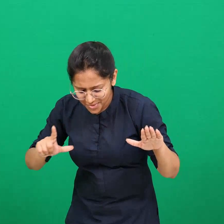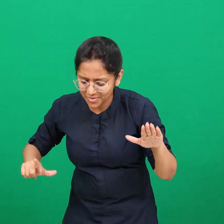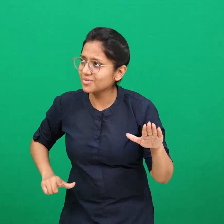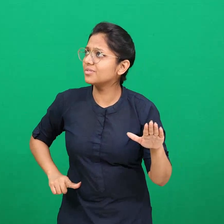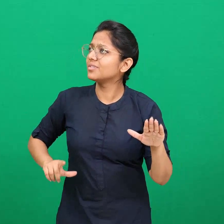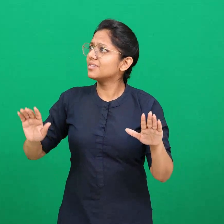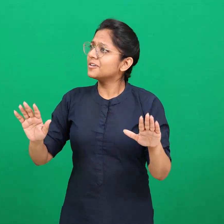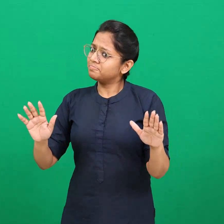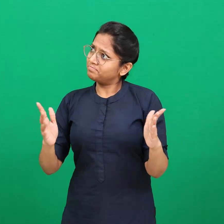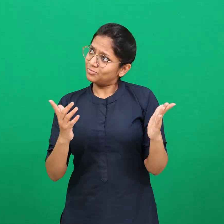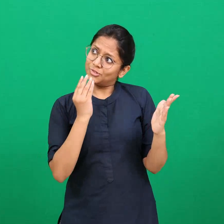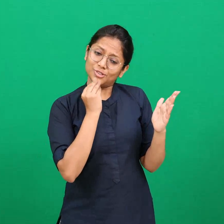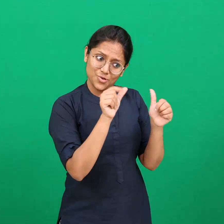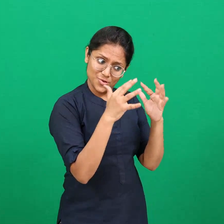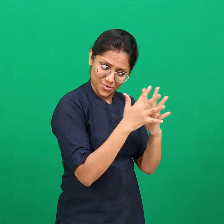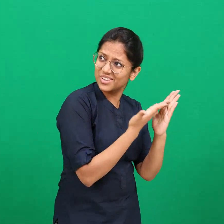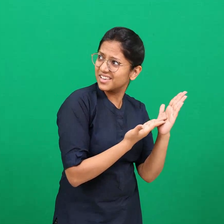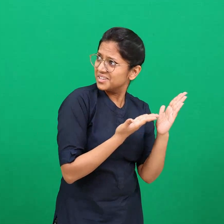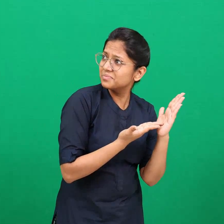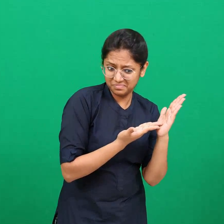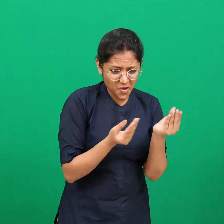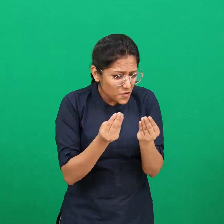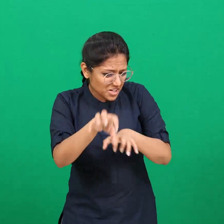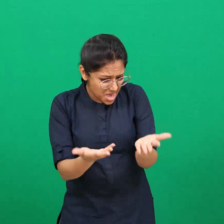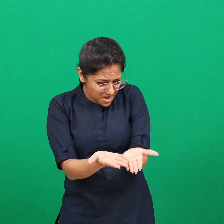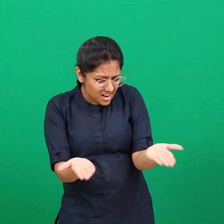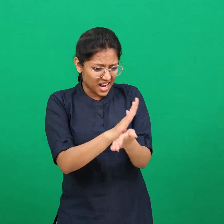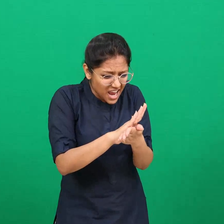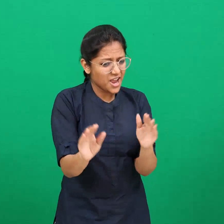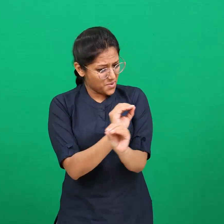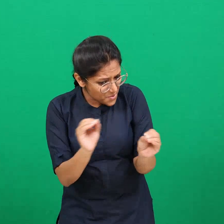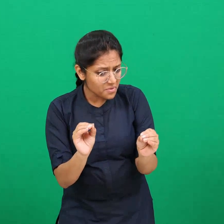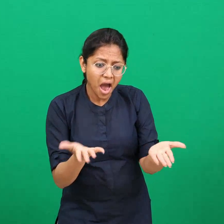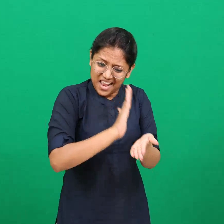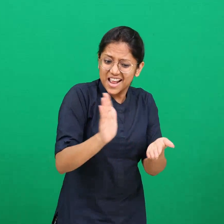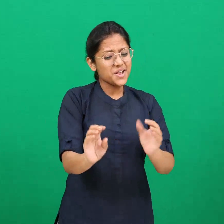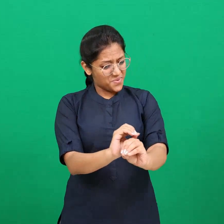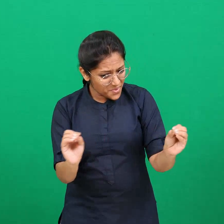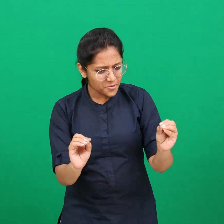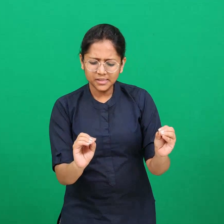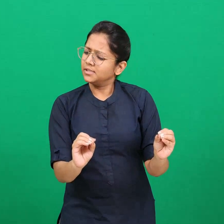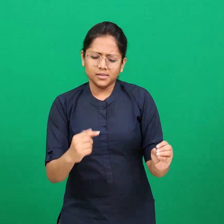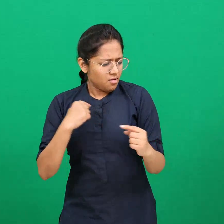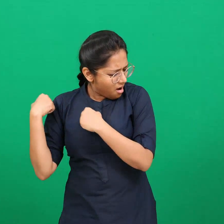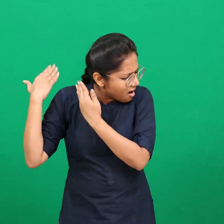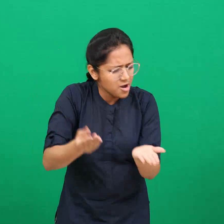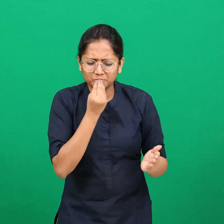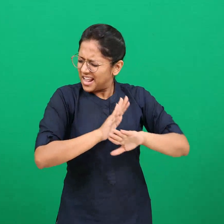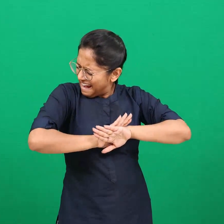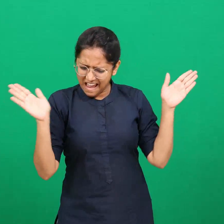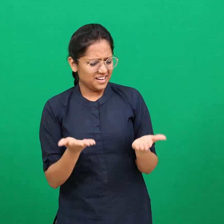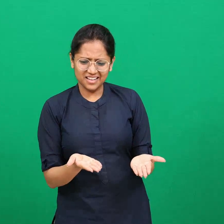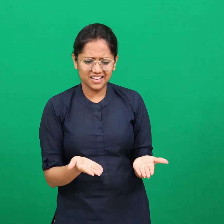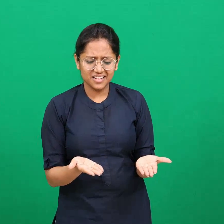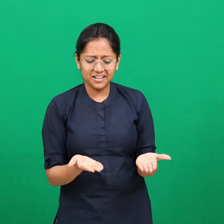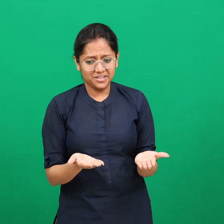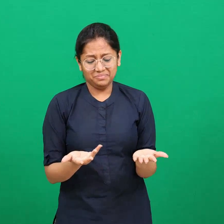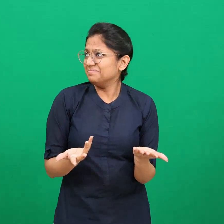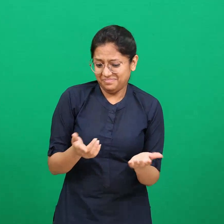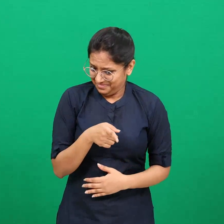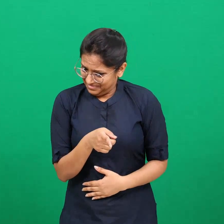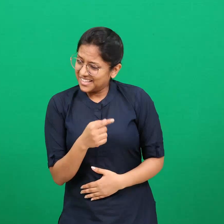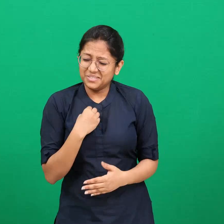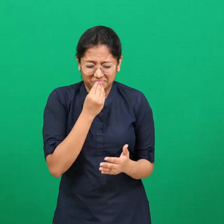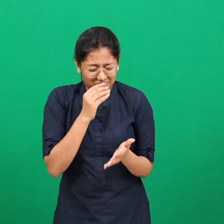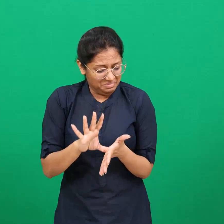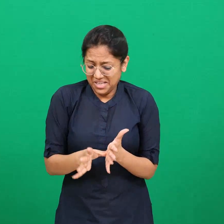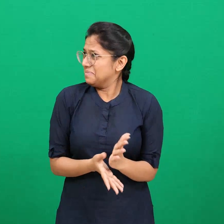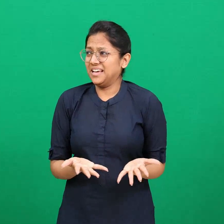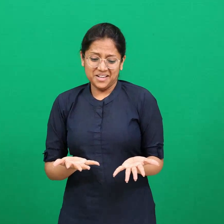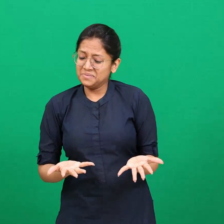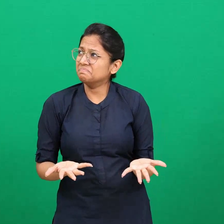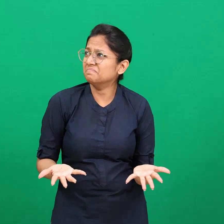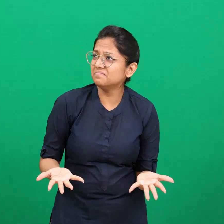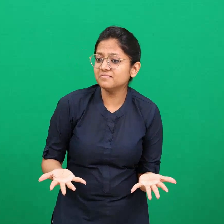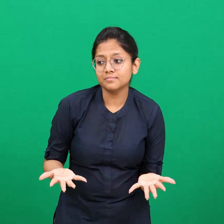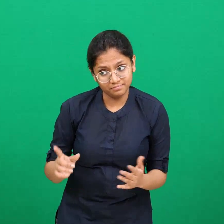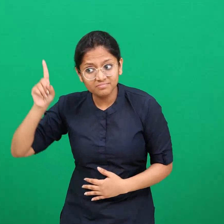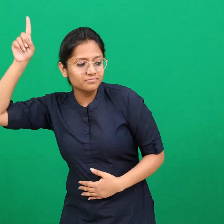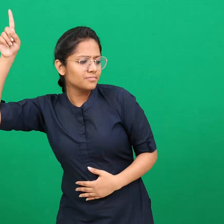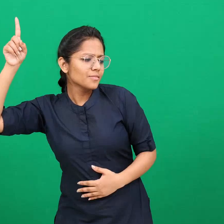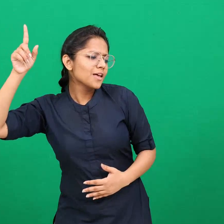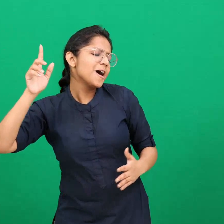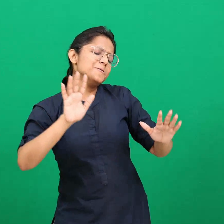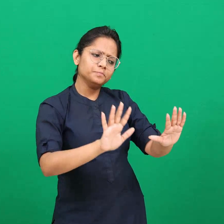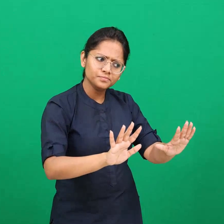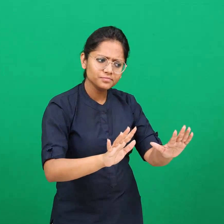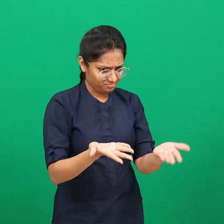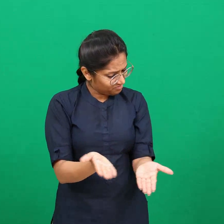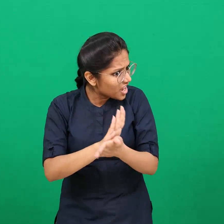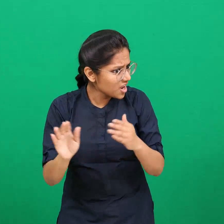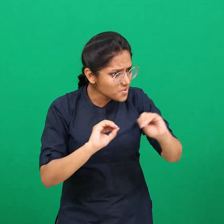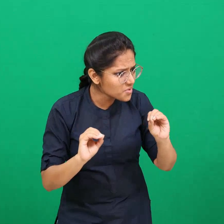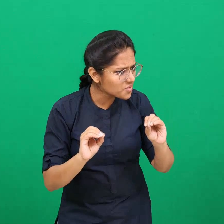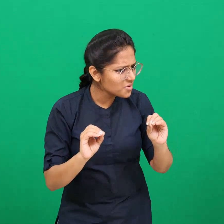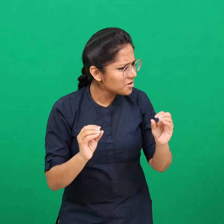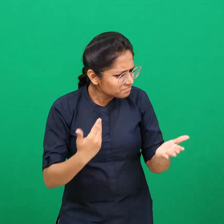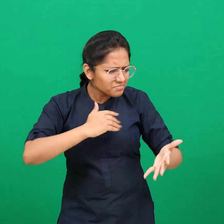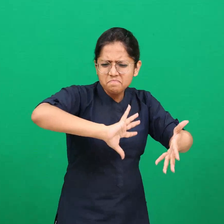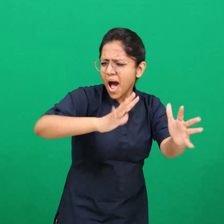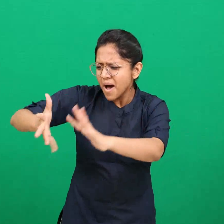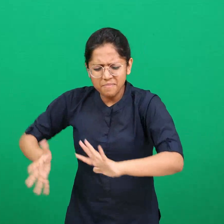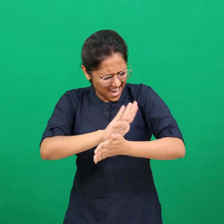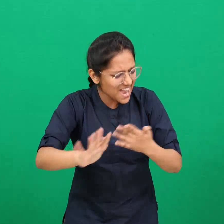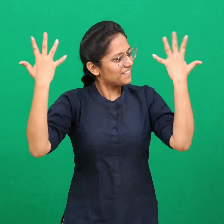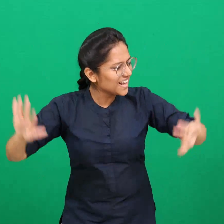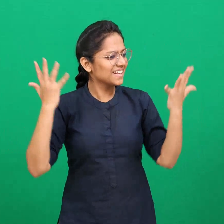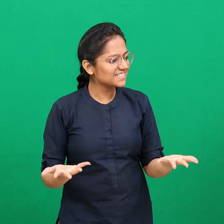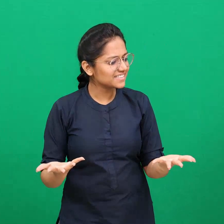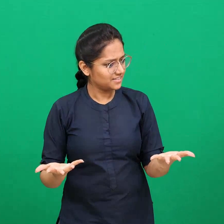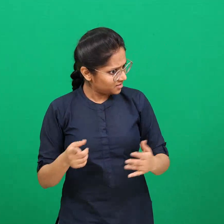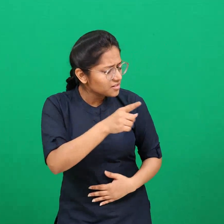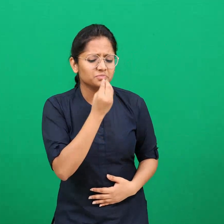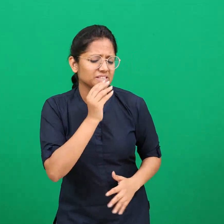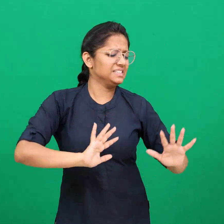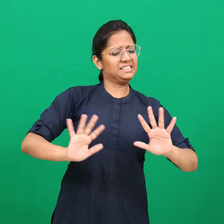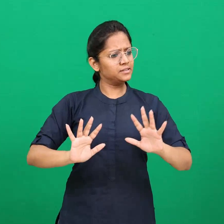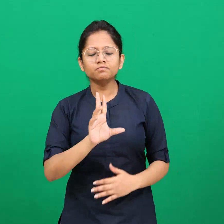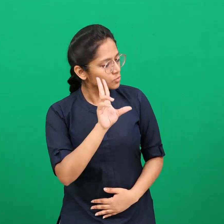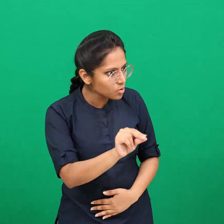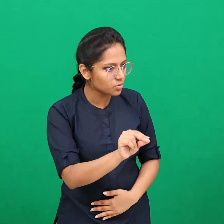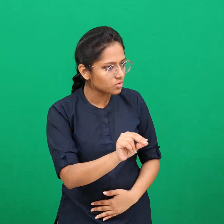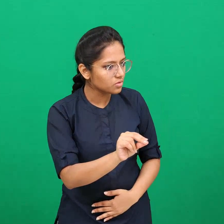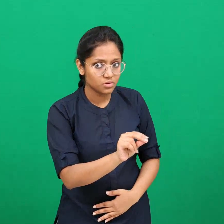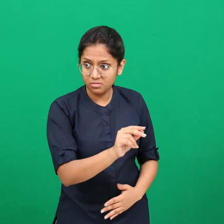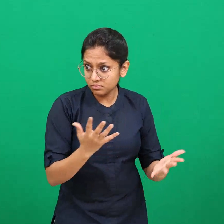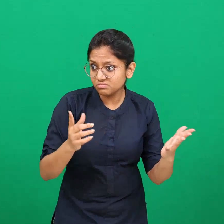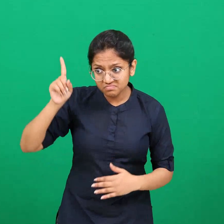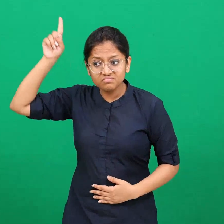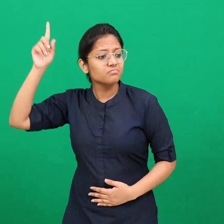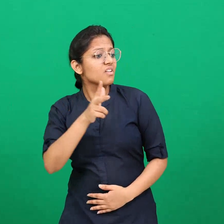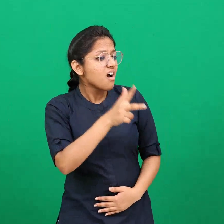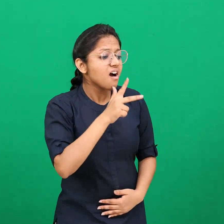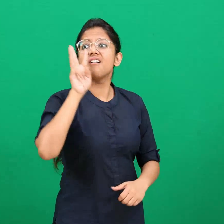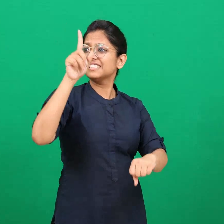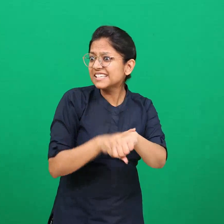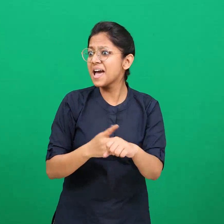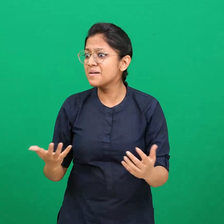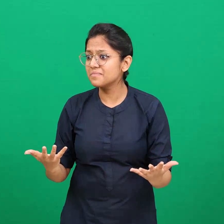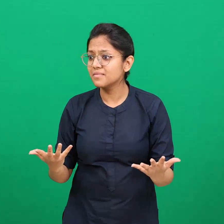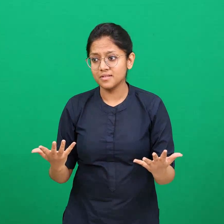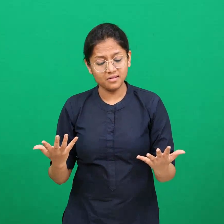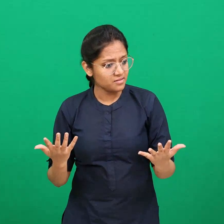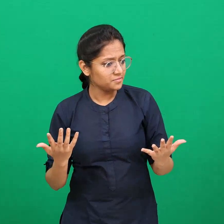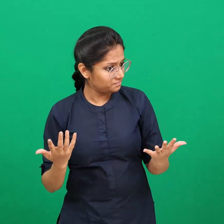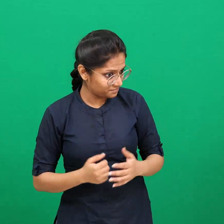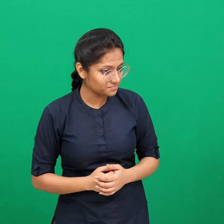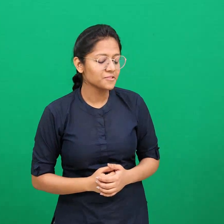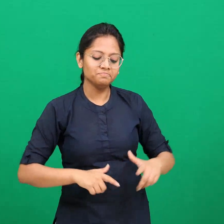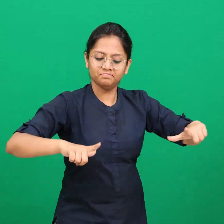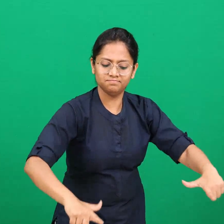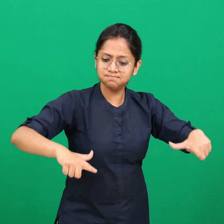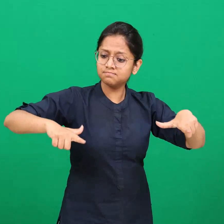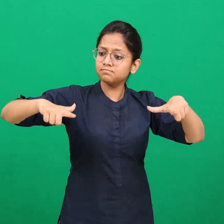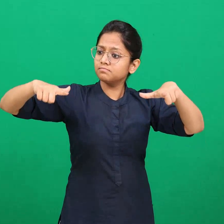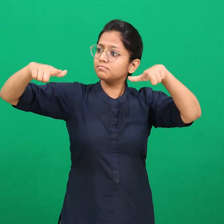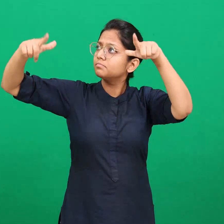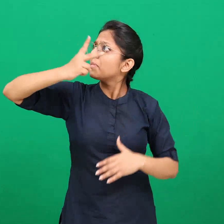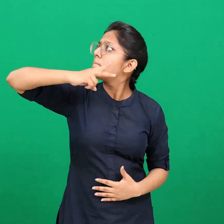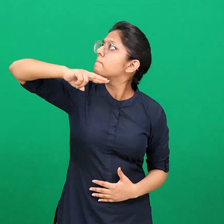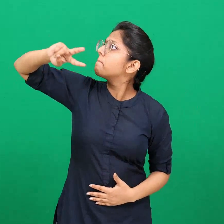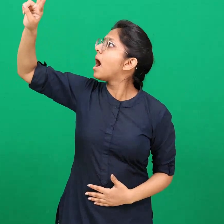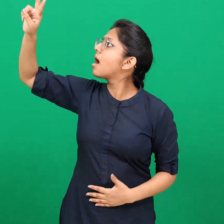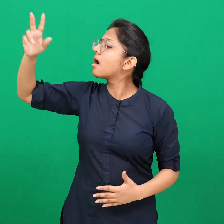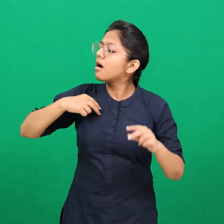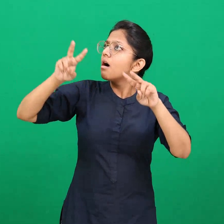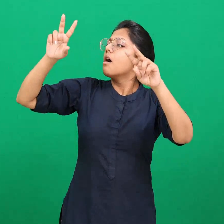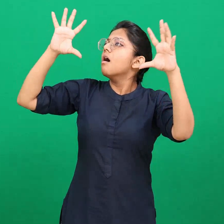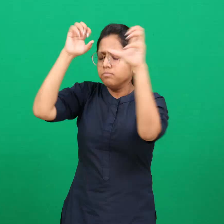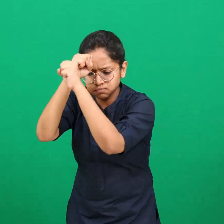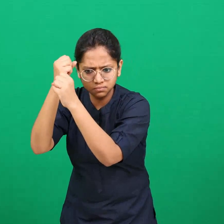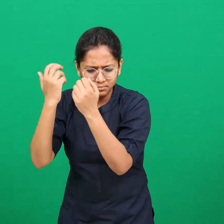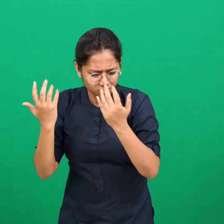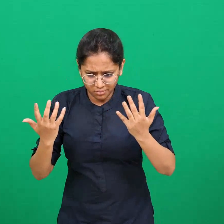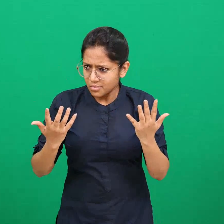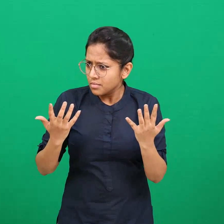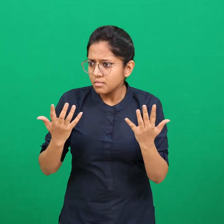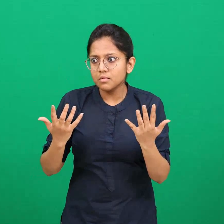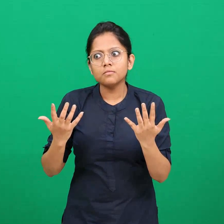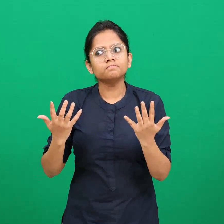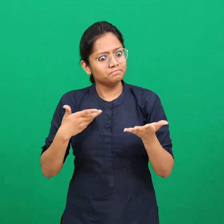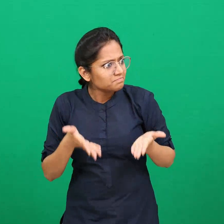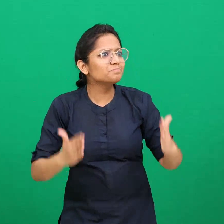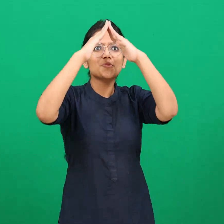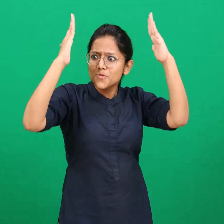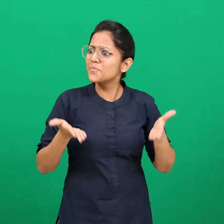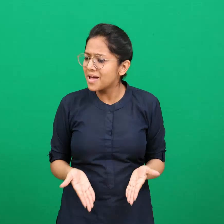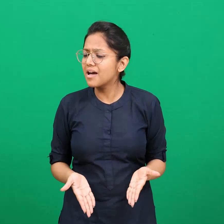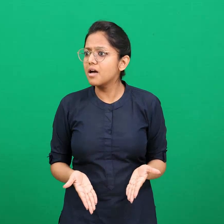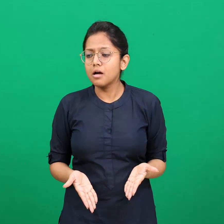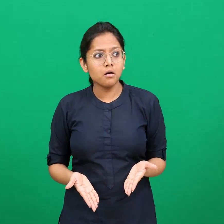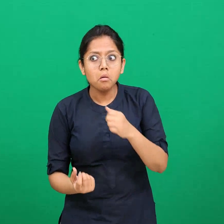' No, Lord,' I said, ' for nothing impure or unclean has ever entered my mouth.' But the voice spoke from heaven a second time, ' Do not call anything impure that God has made clean.'